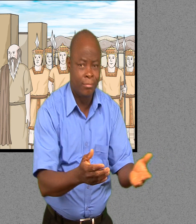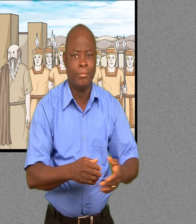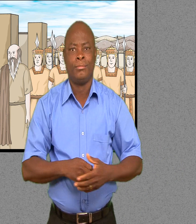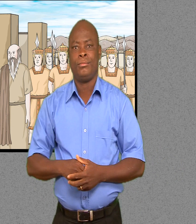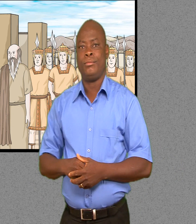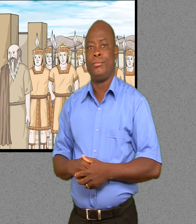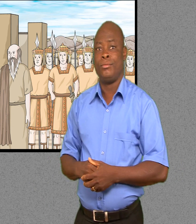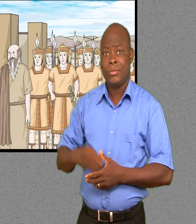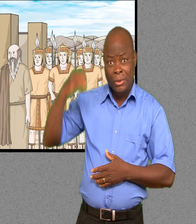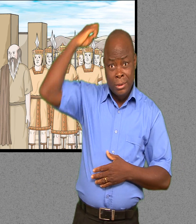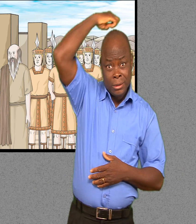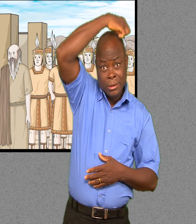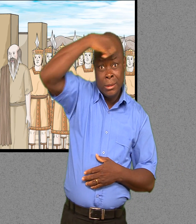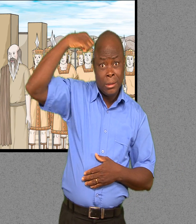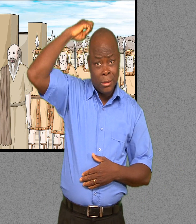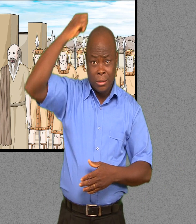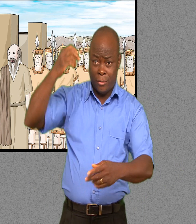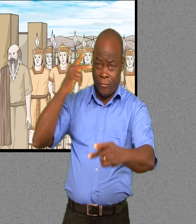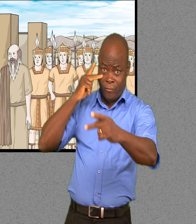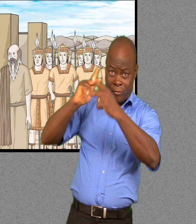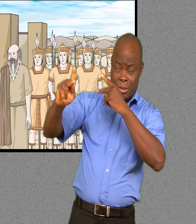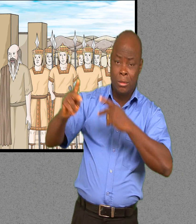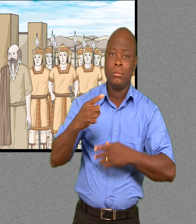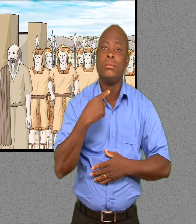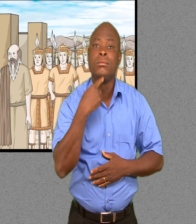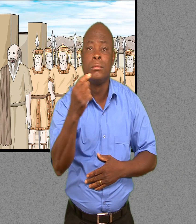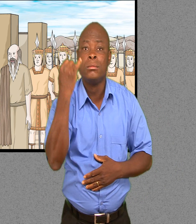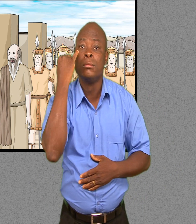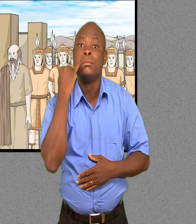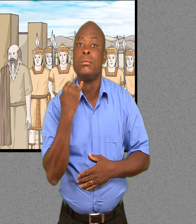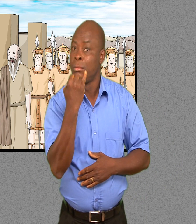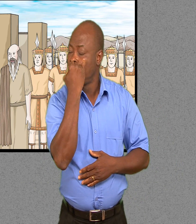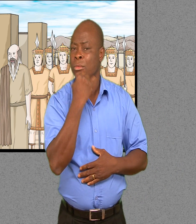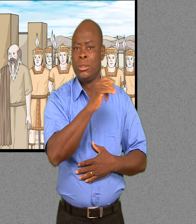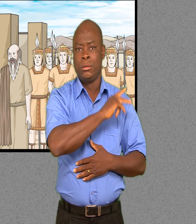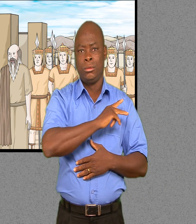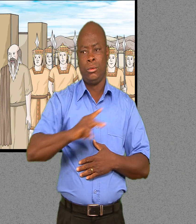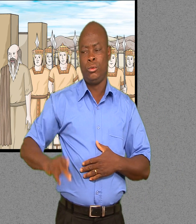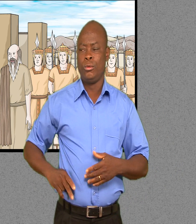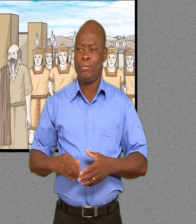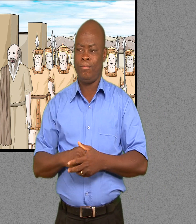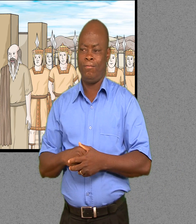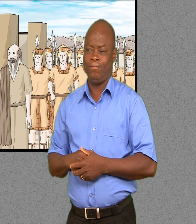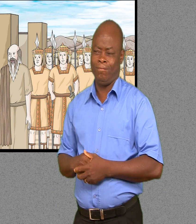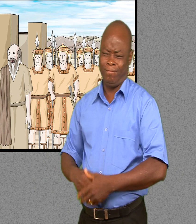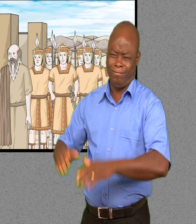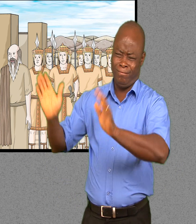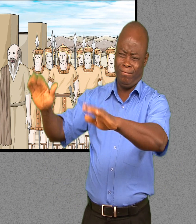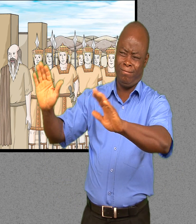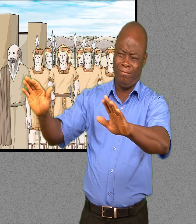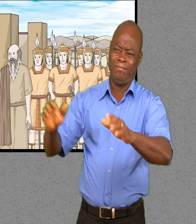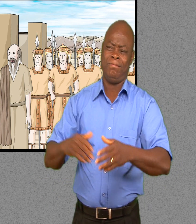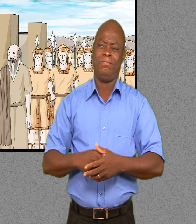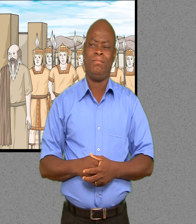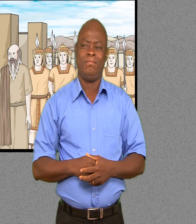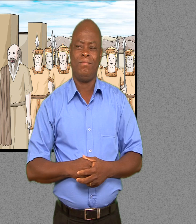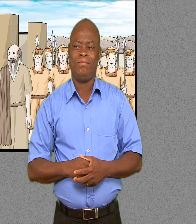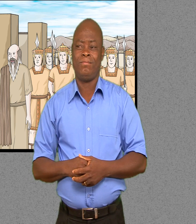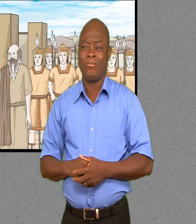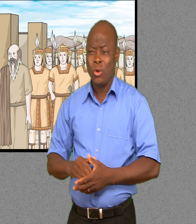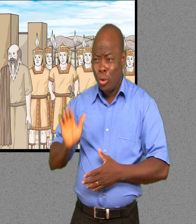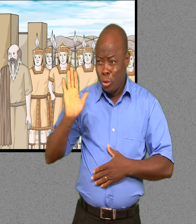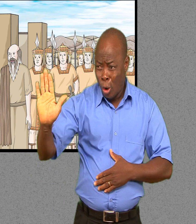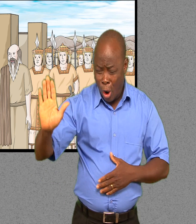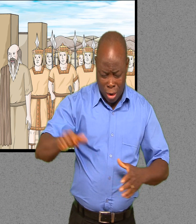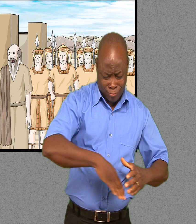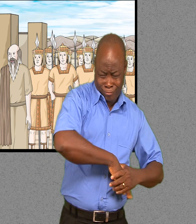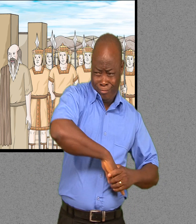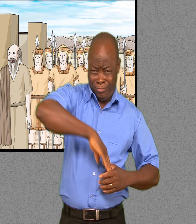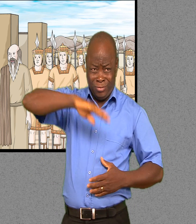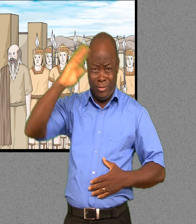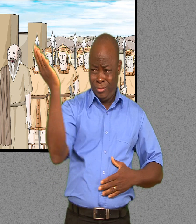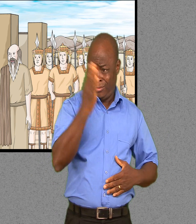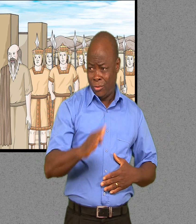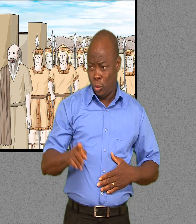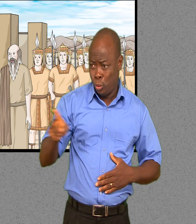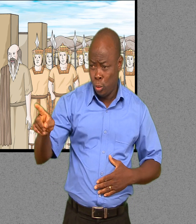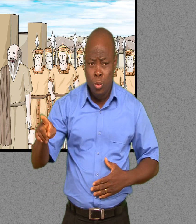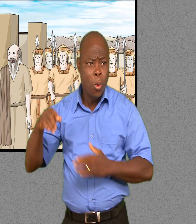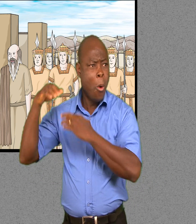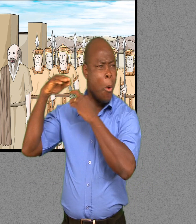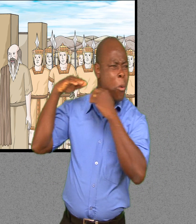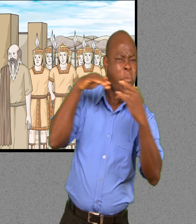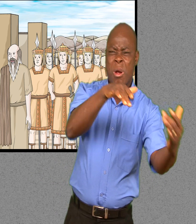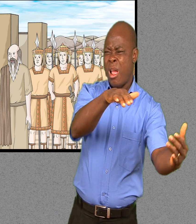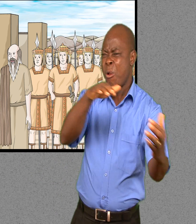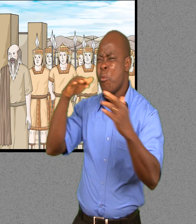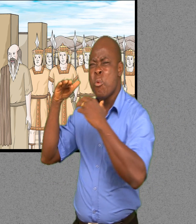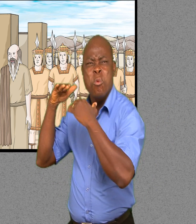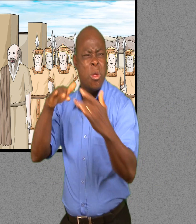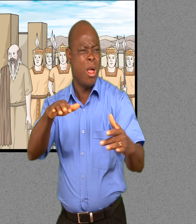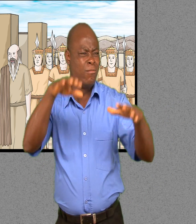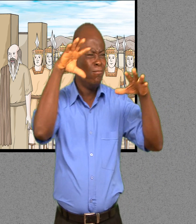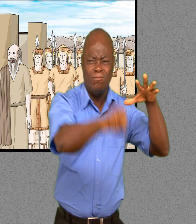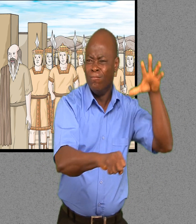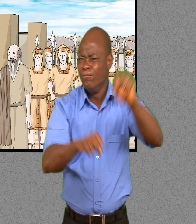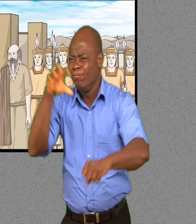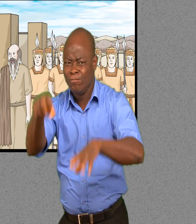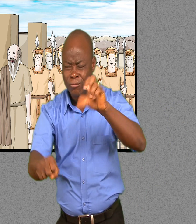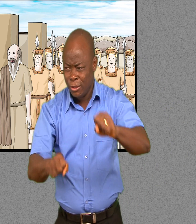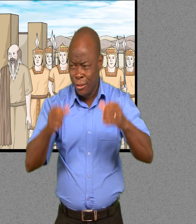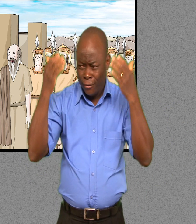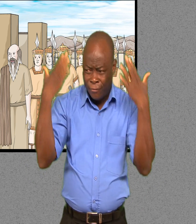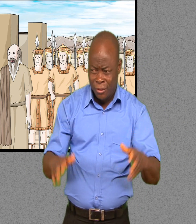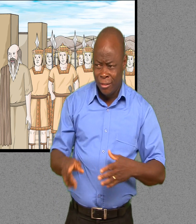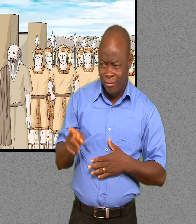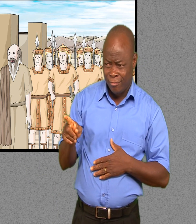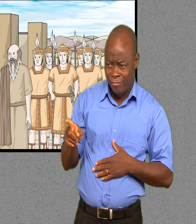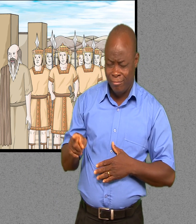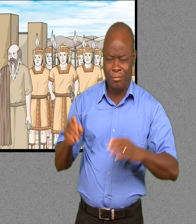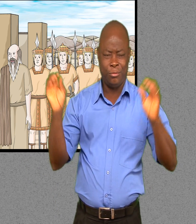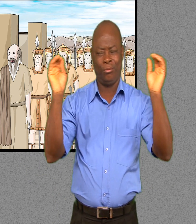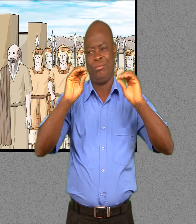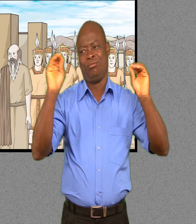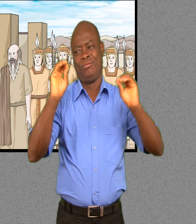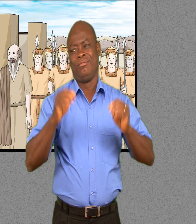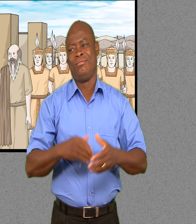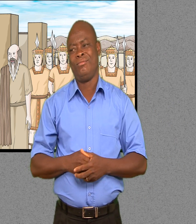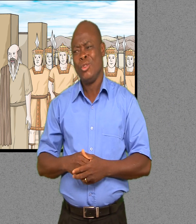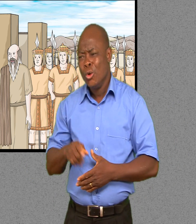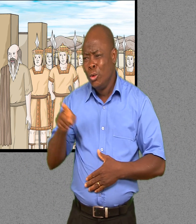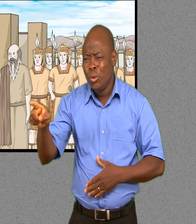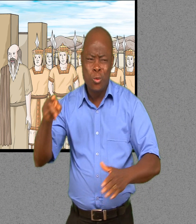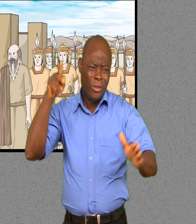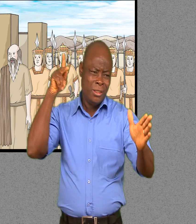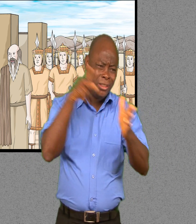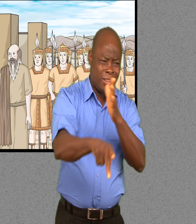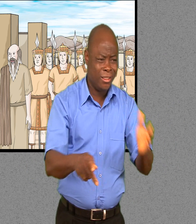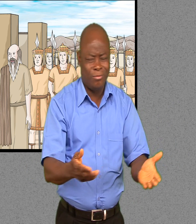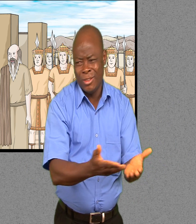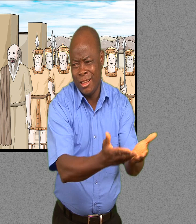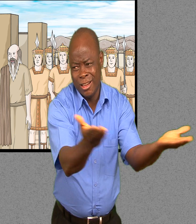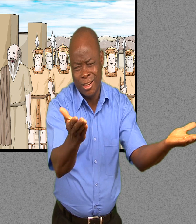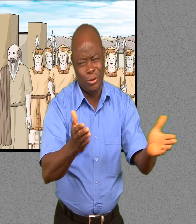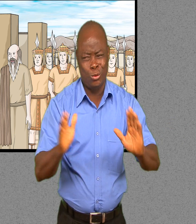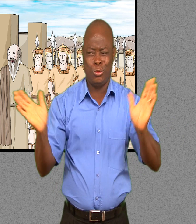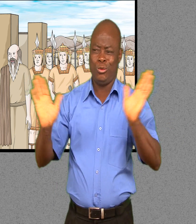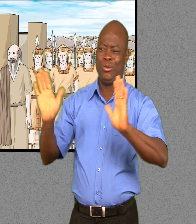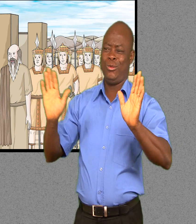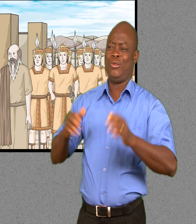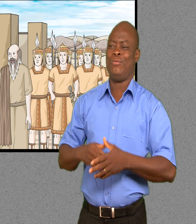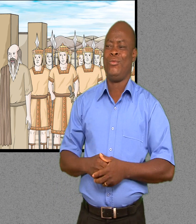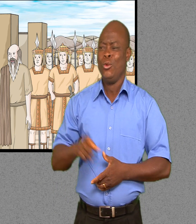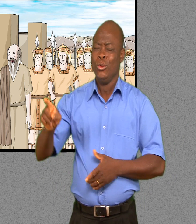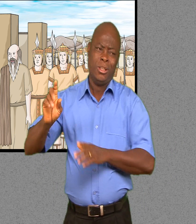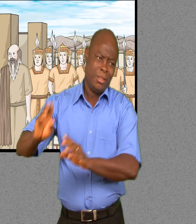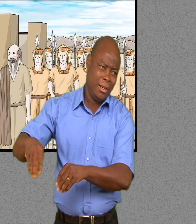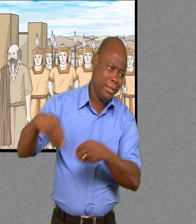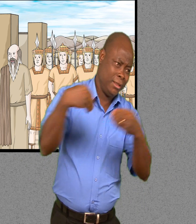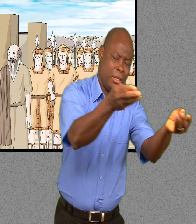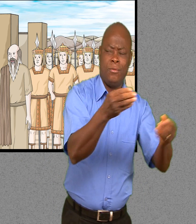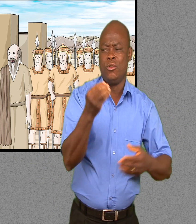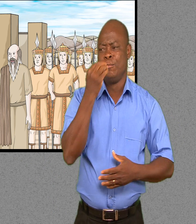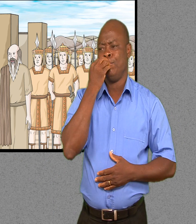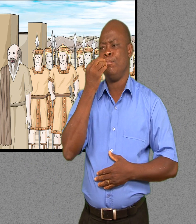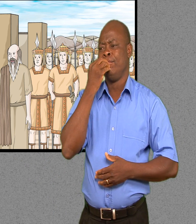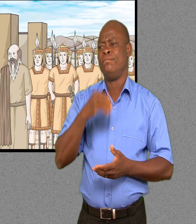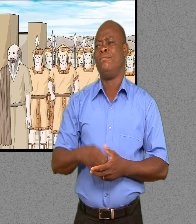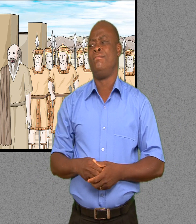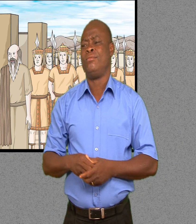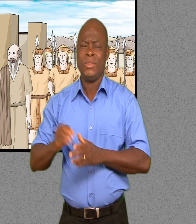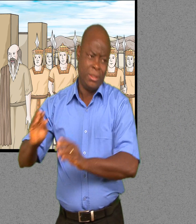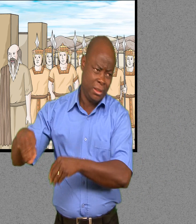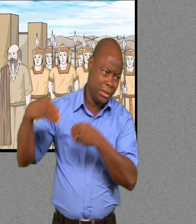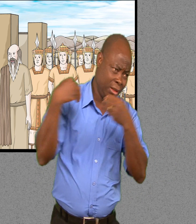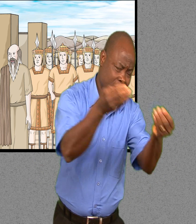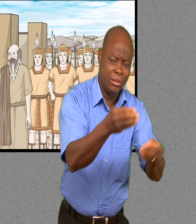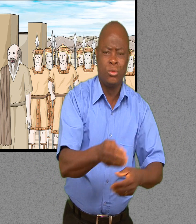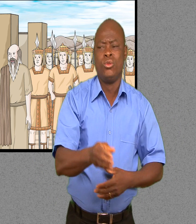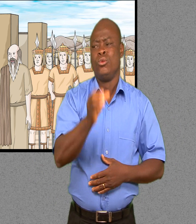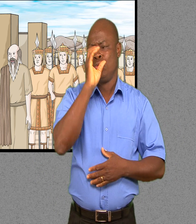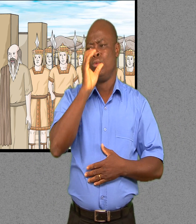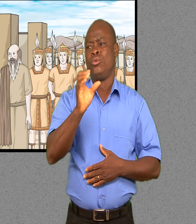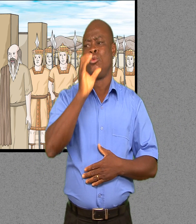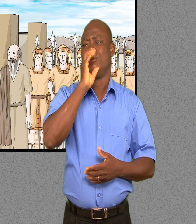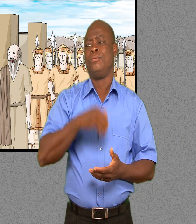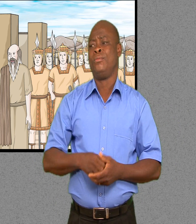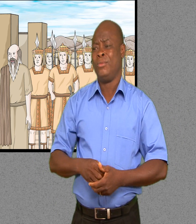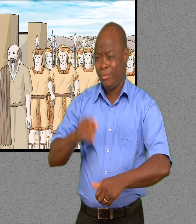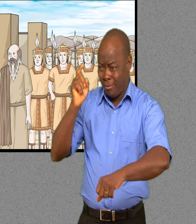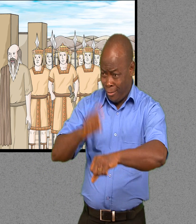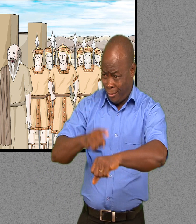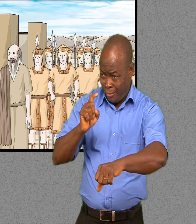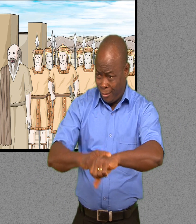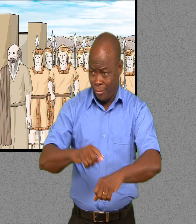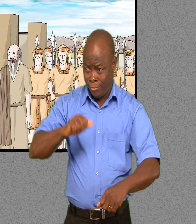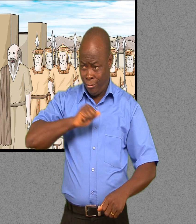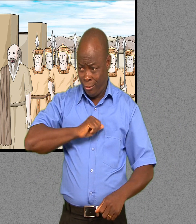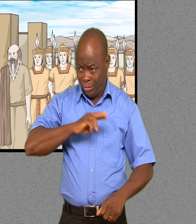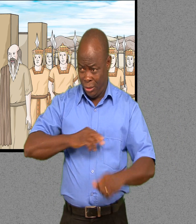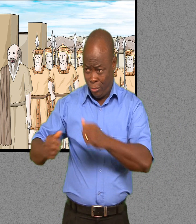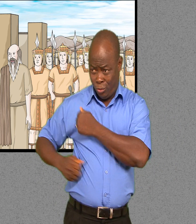“Do not kill them,” he replied. “Would you kill those you have captured with your own sword or bow?